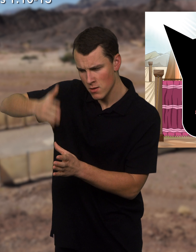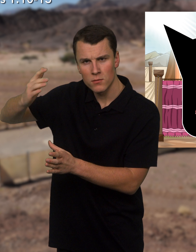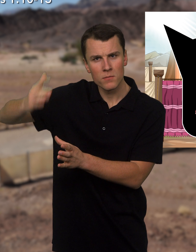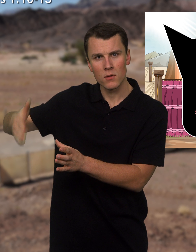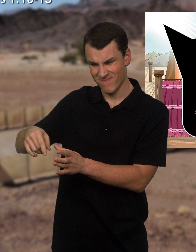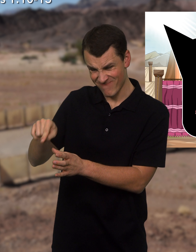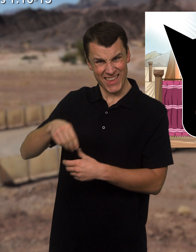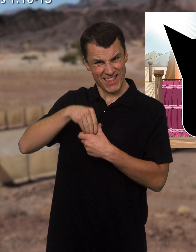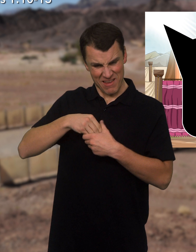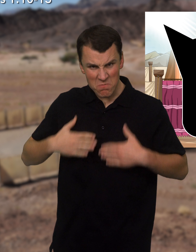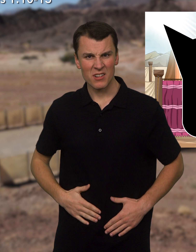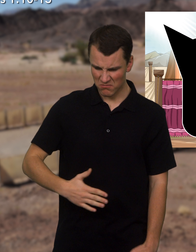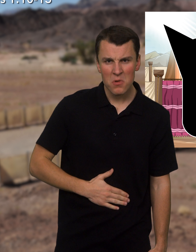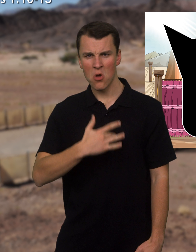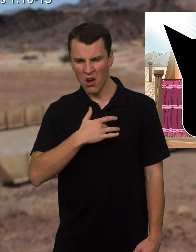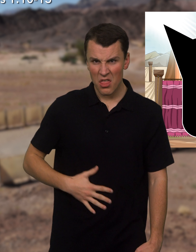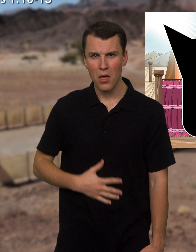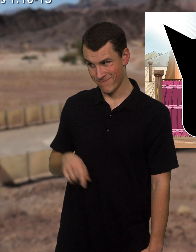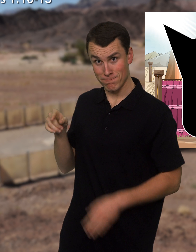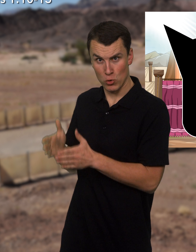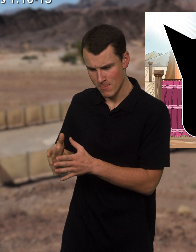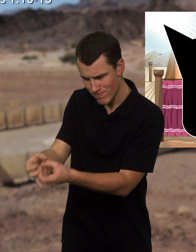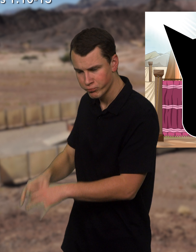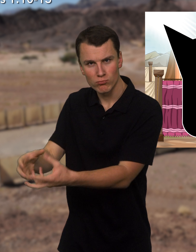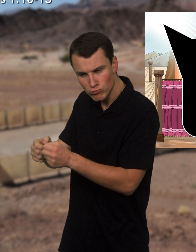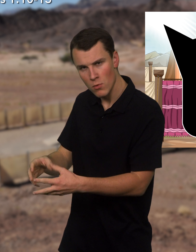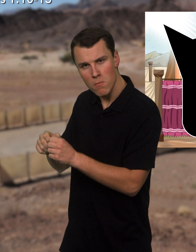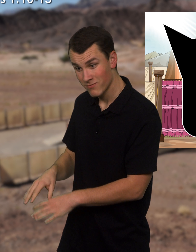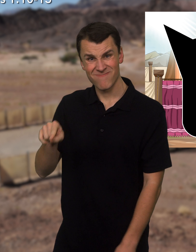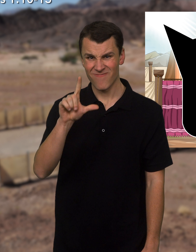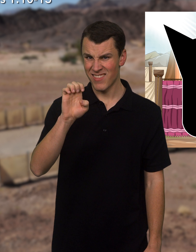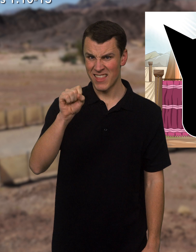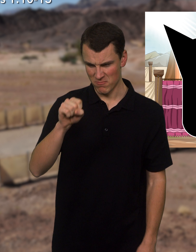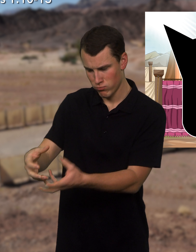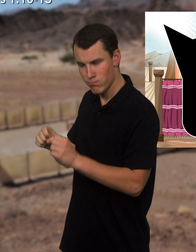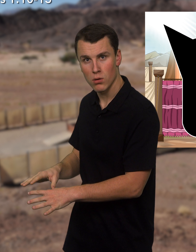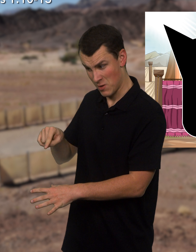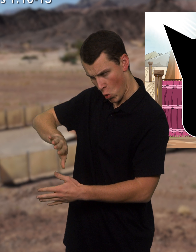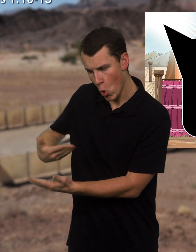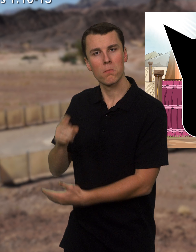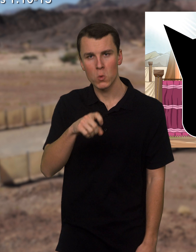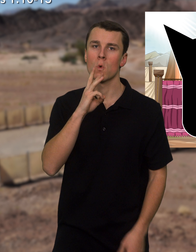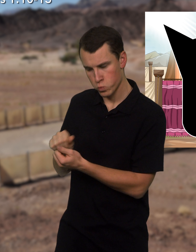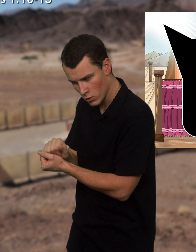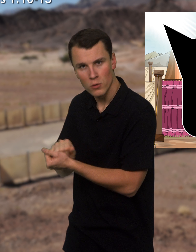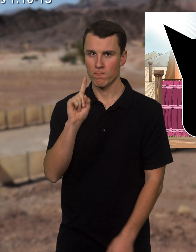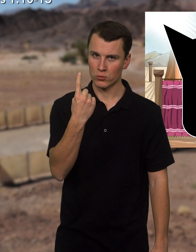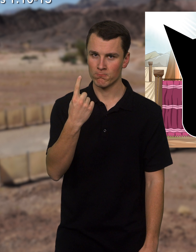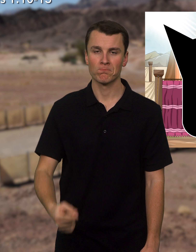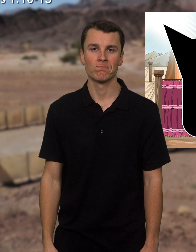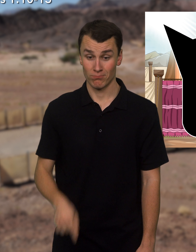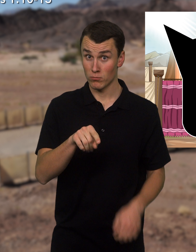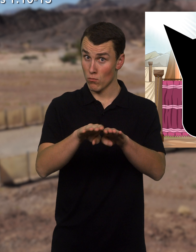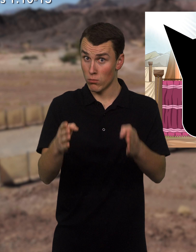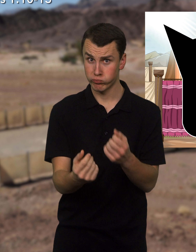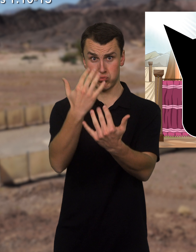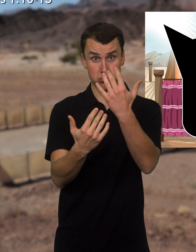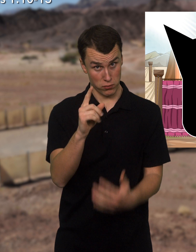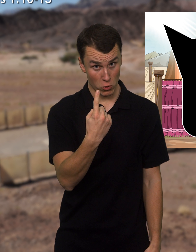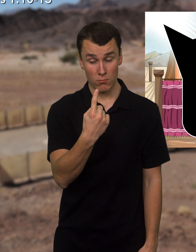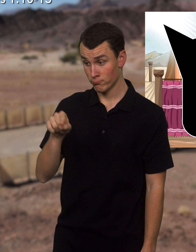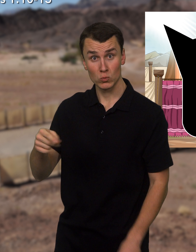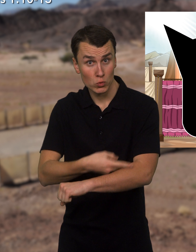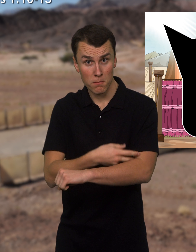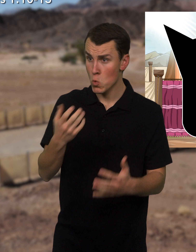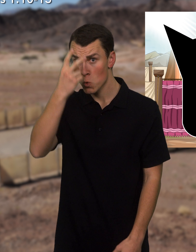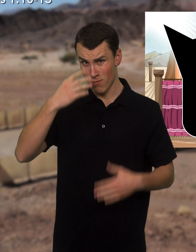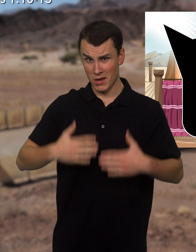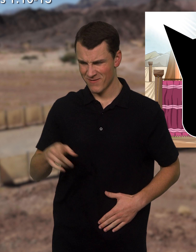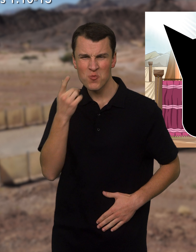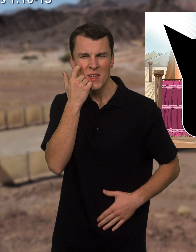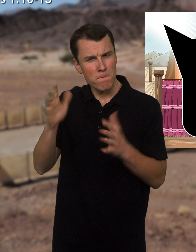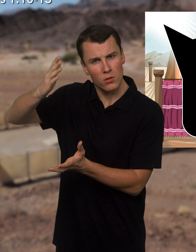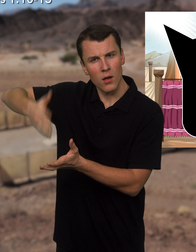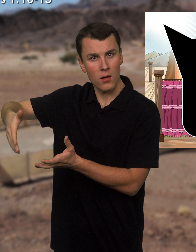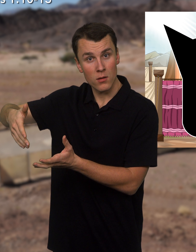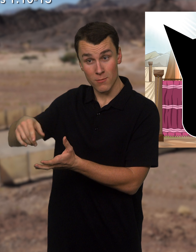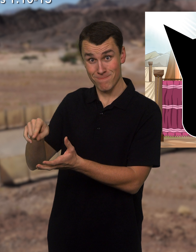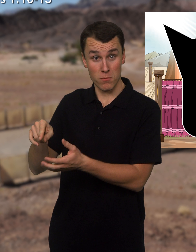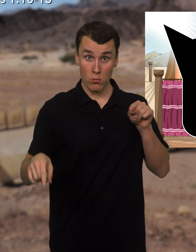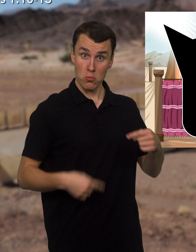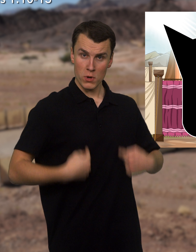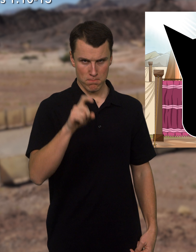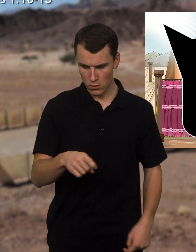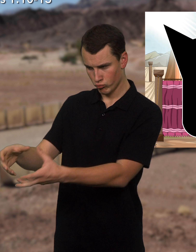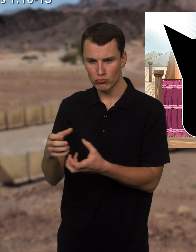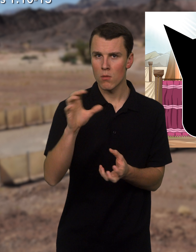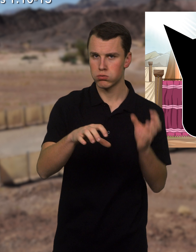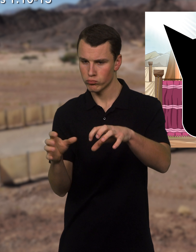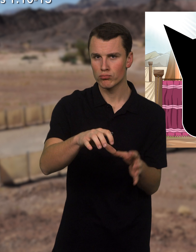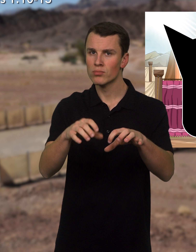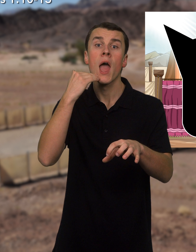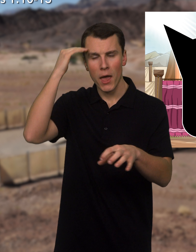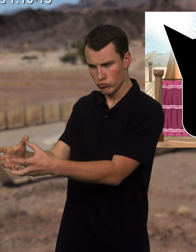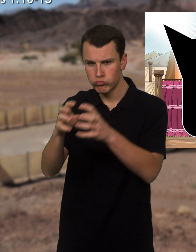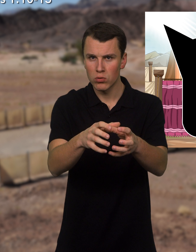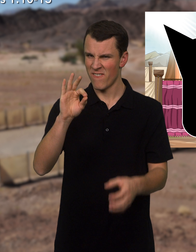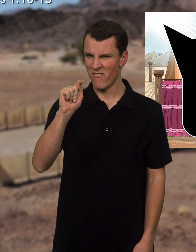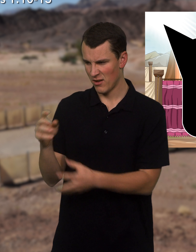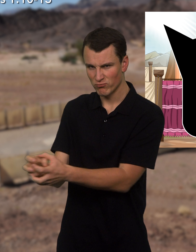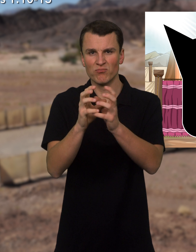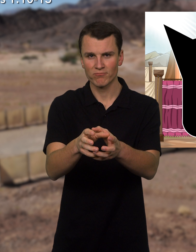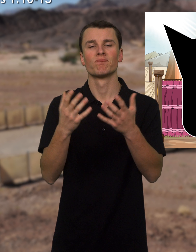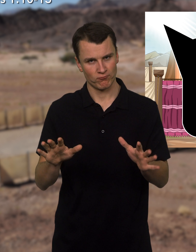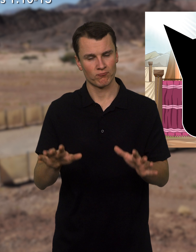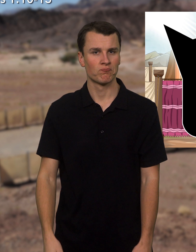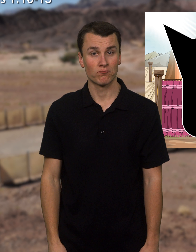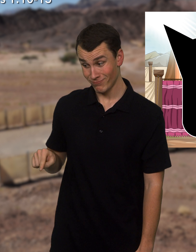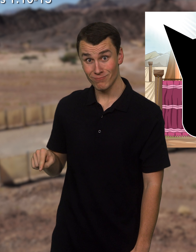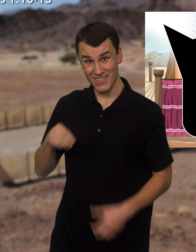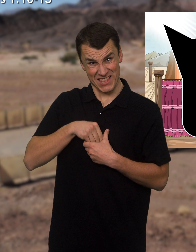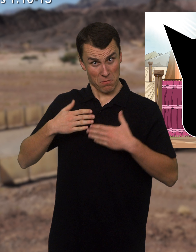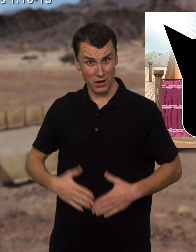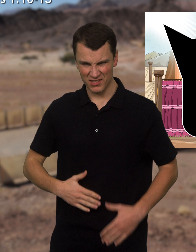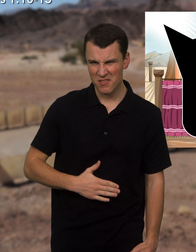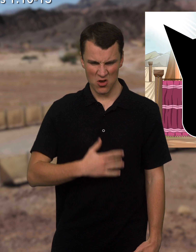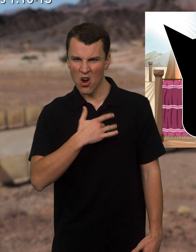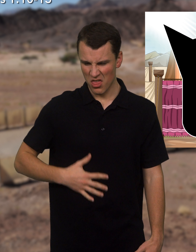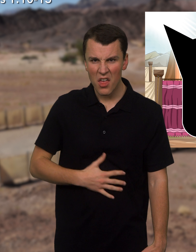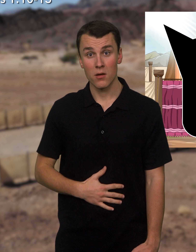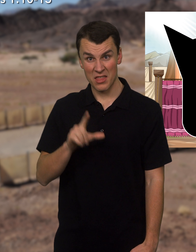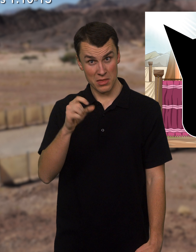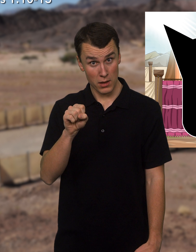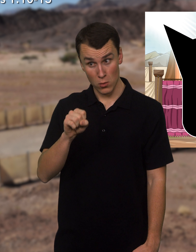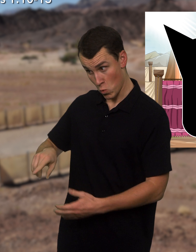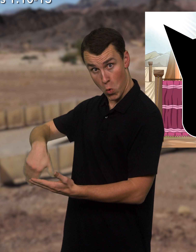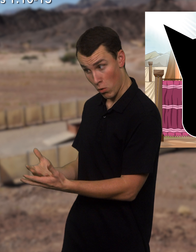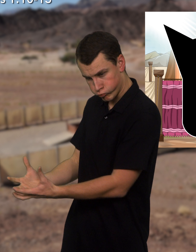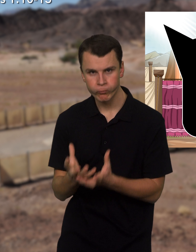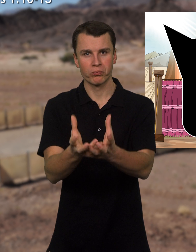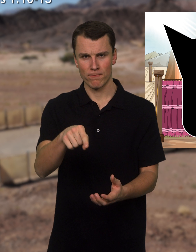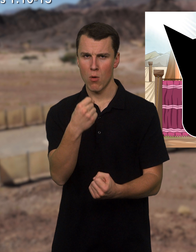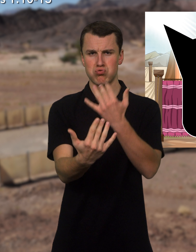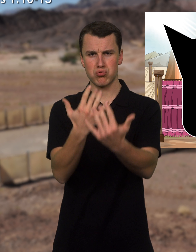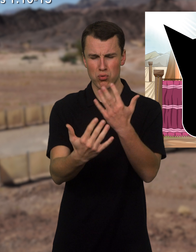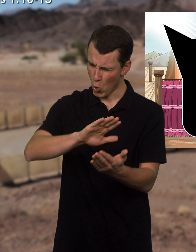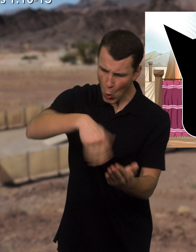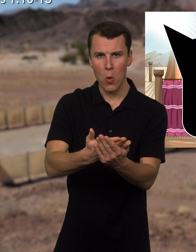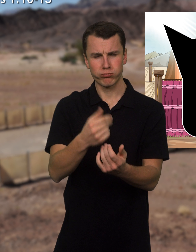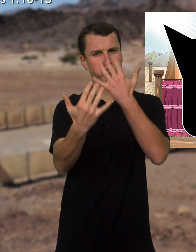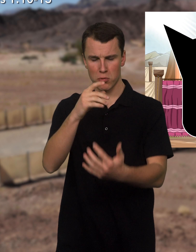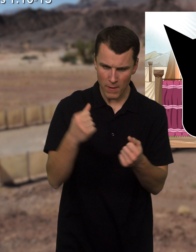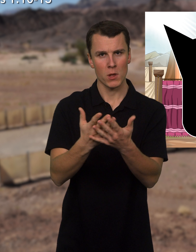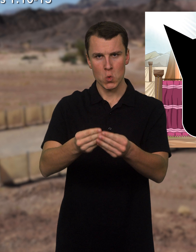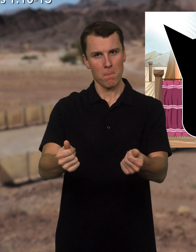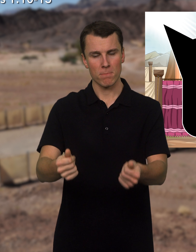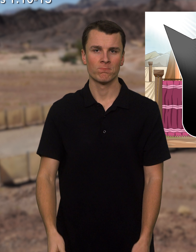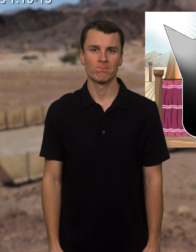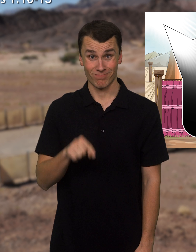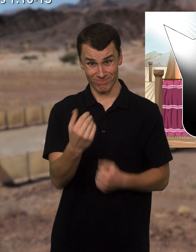The entrails and legs must be washed with water, and the priest shall bring all of it and burn it on the altar;